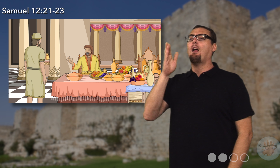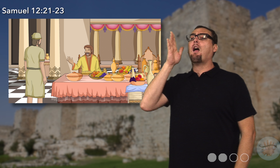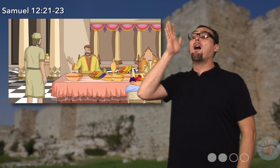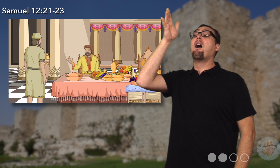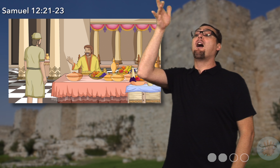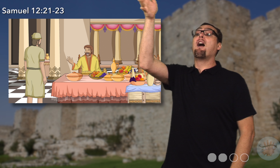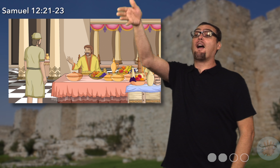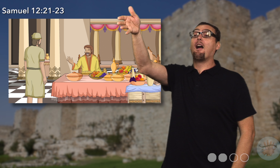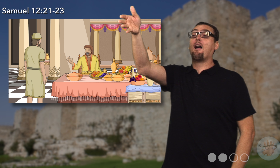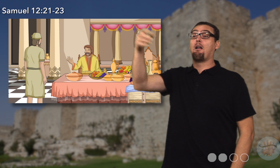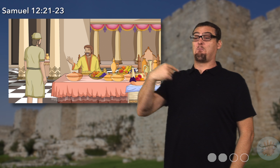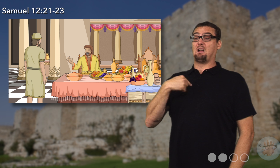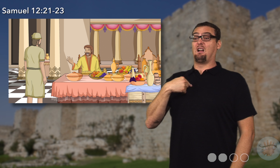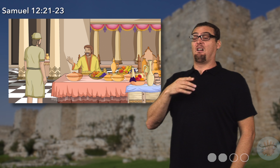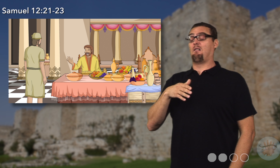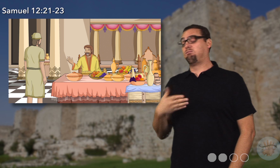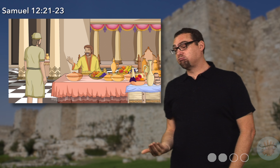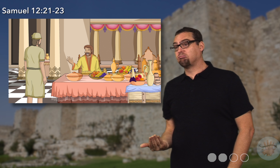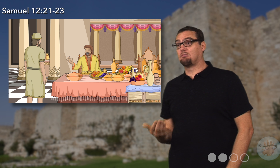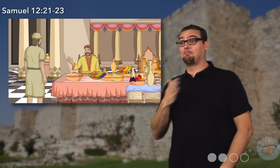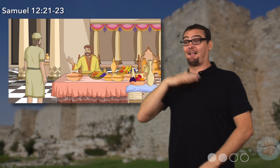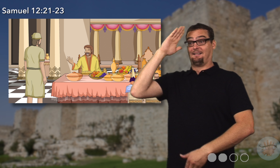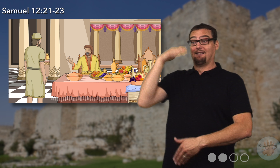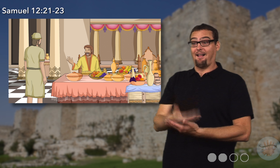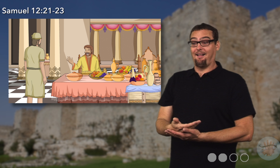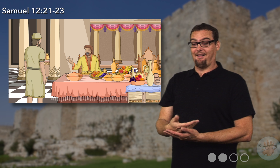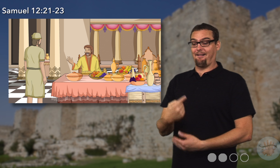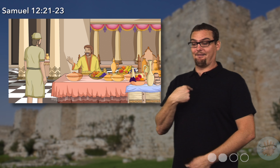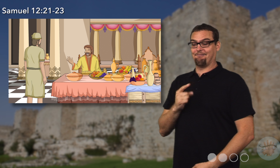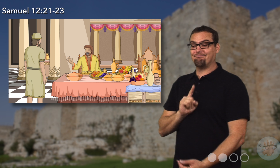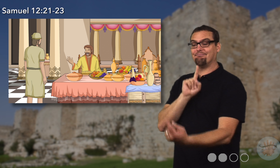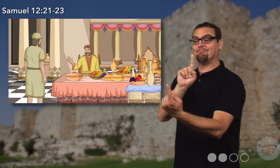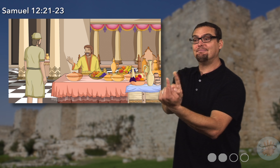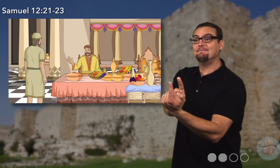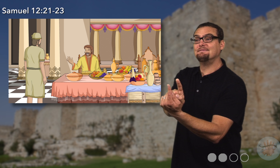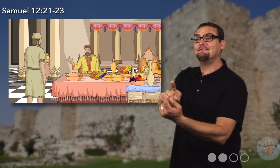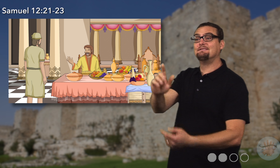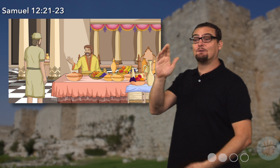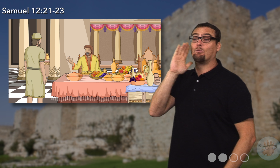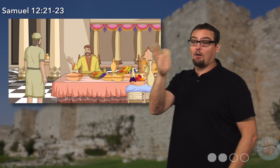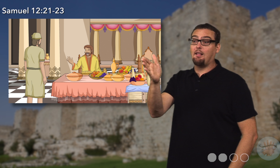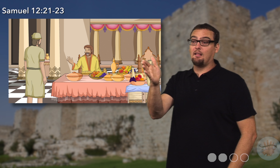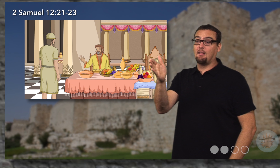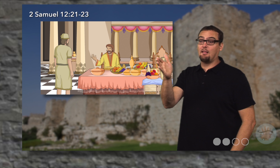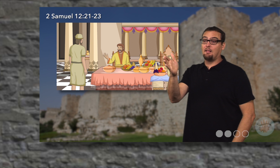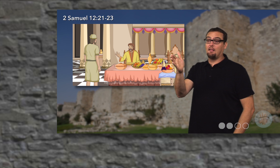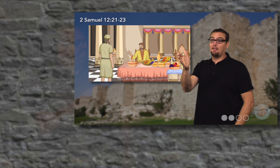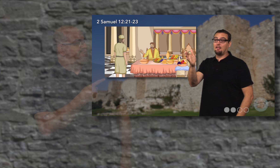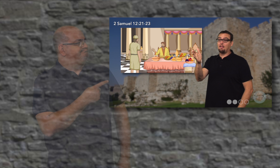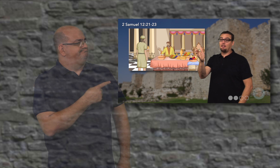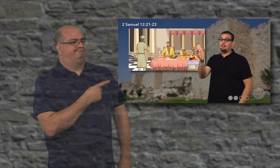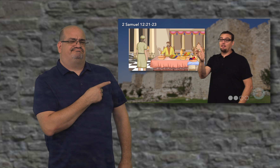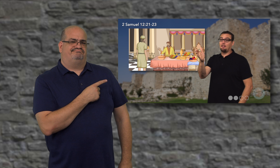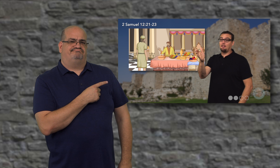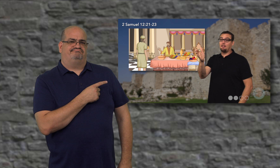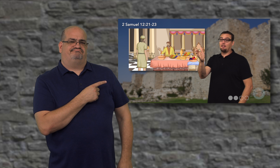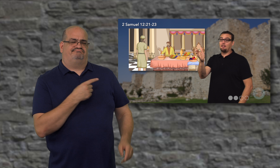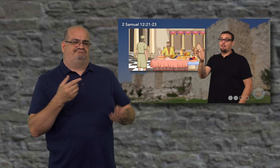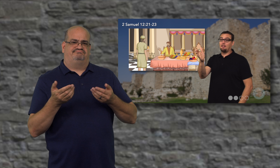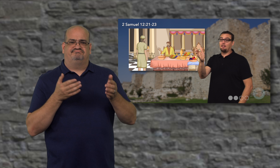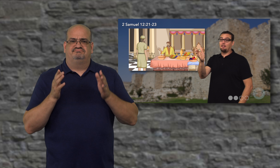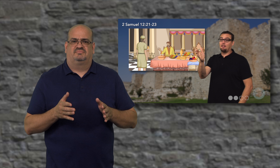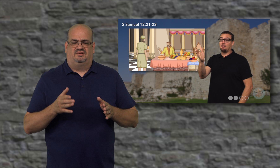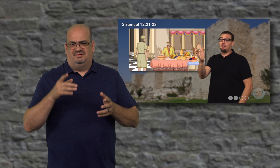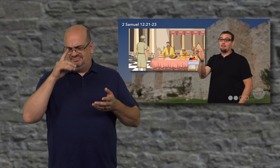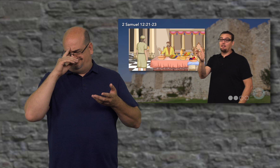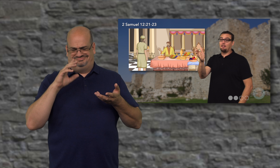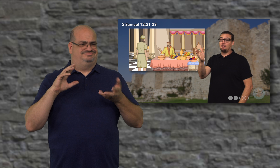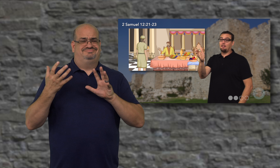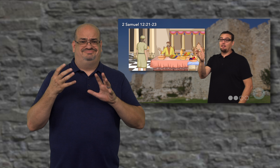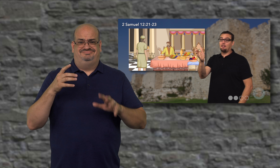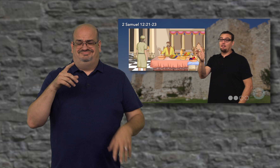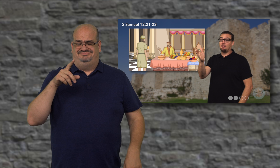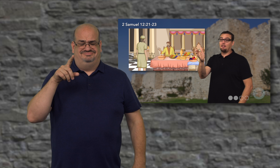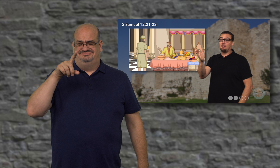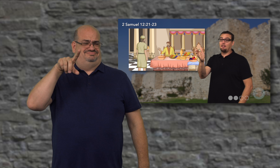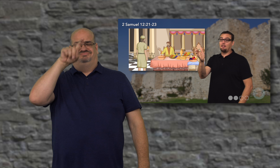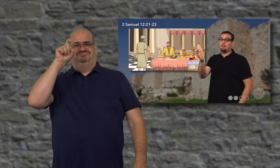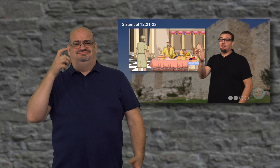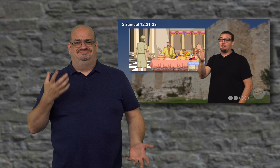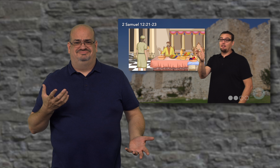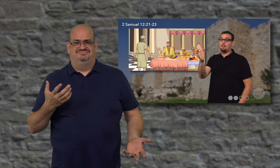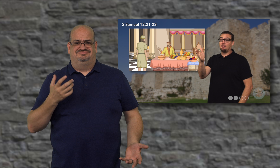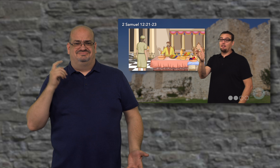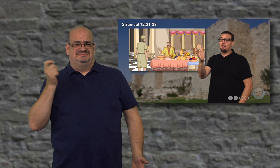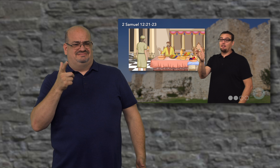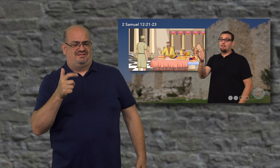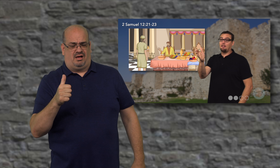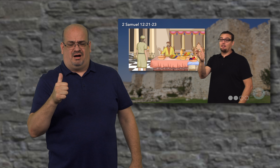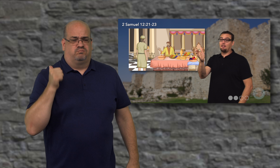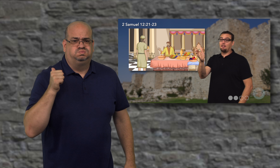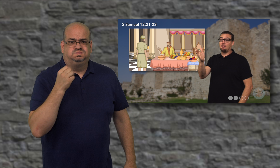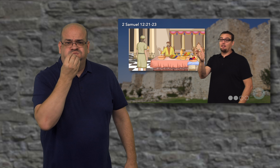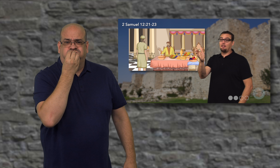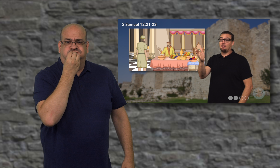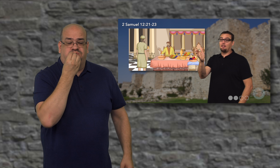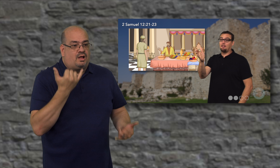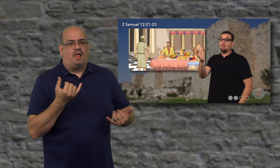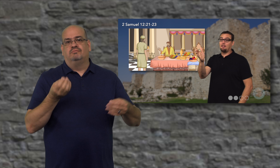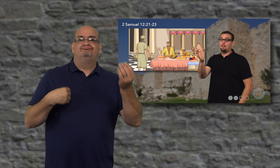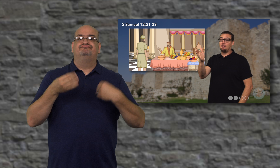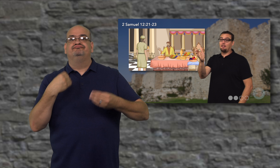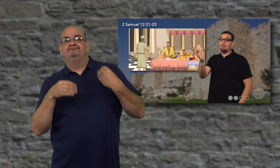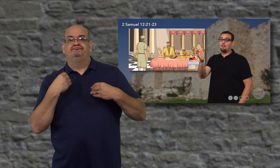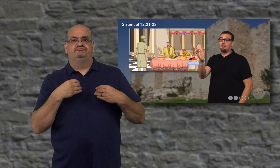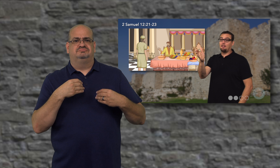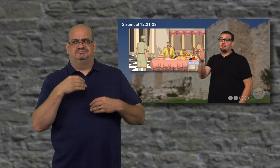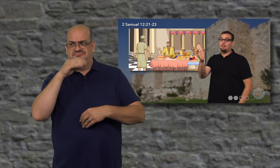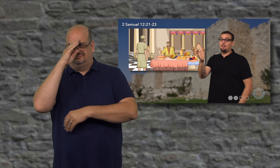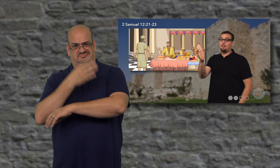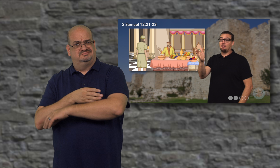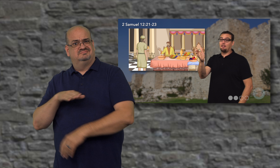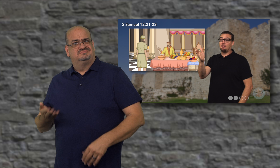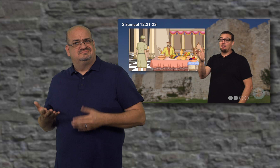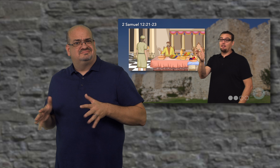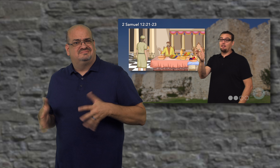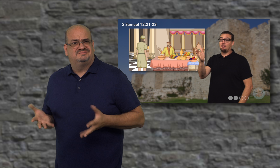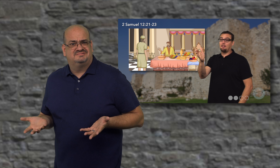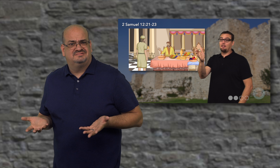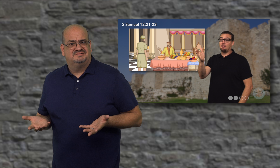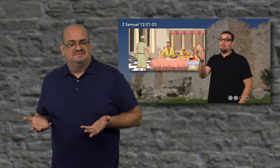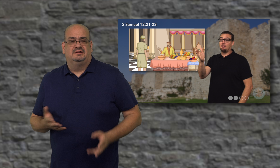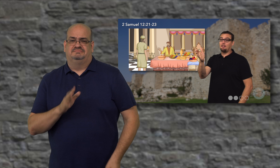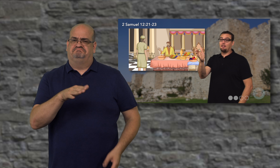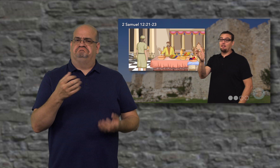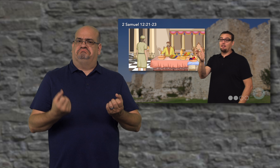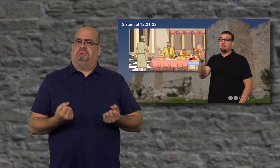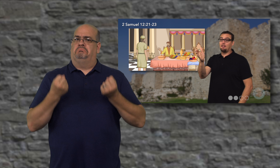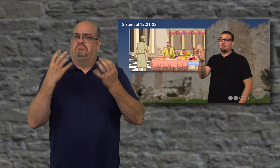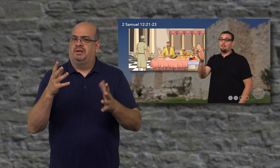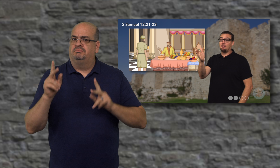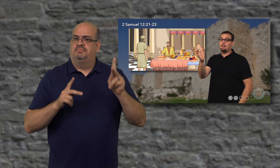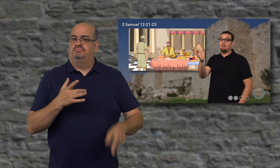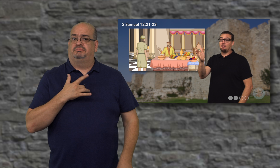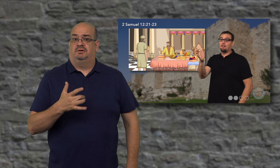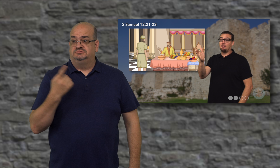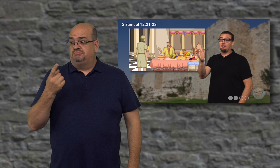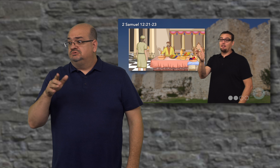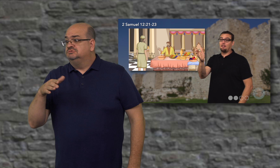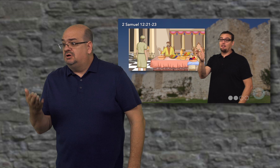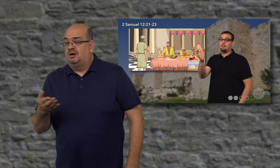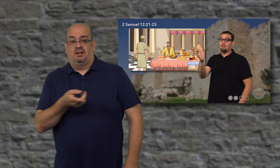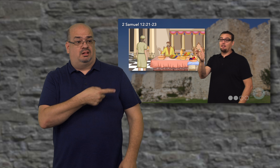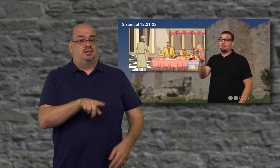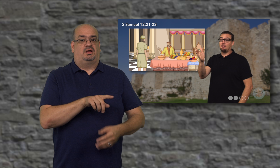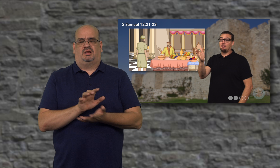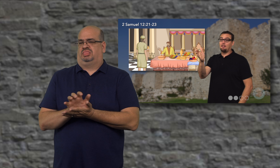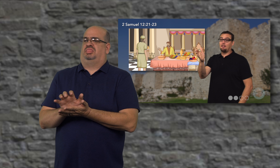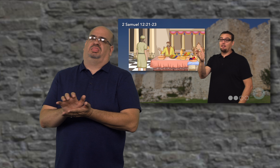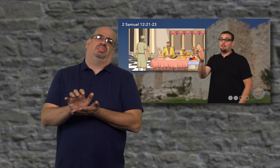The LORD may be gracious to me and let him live.’